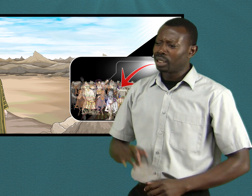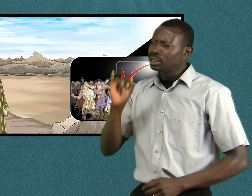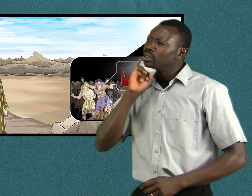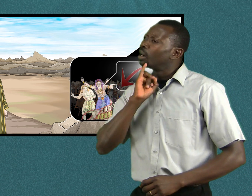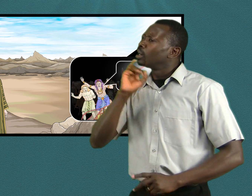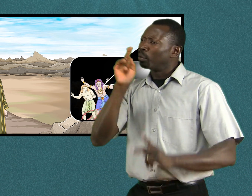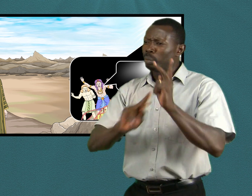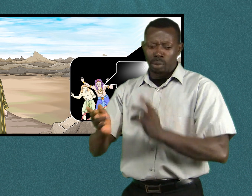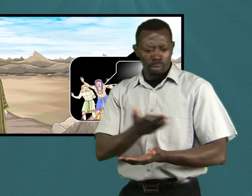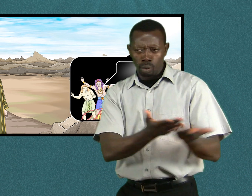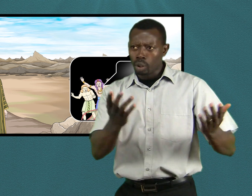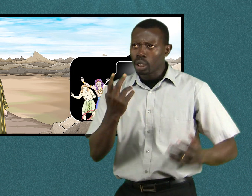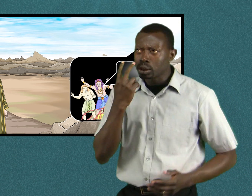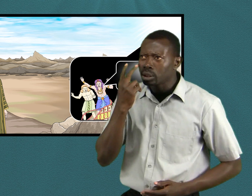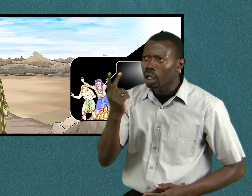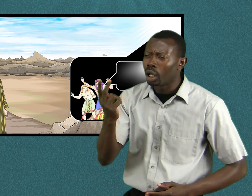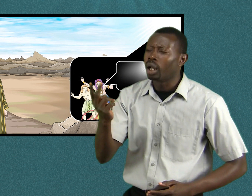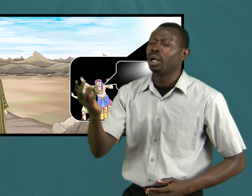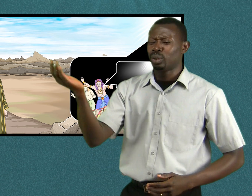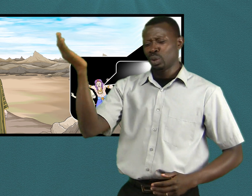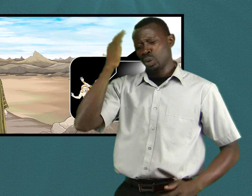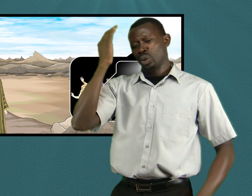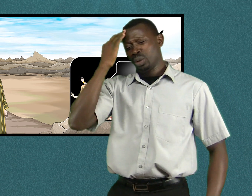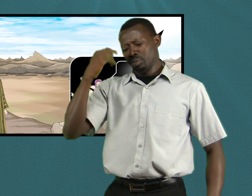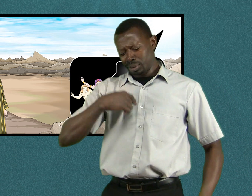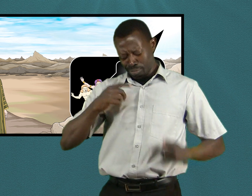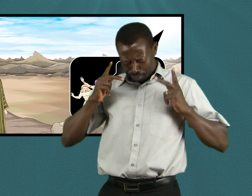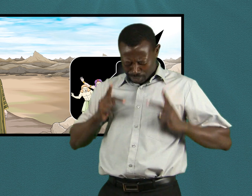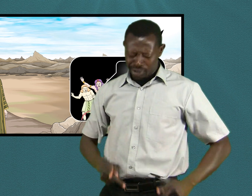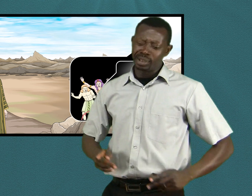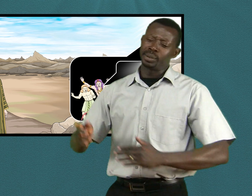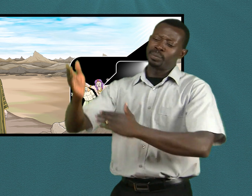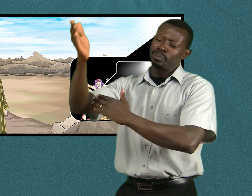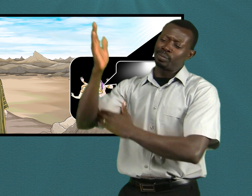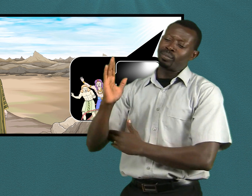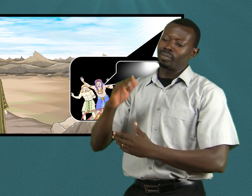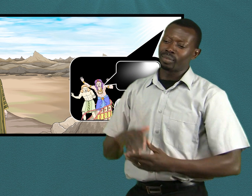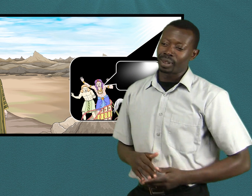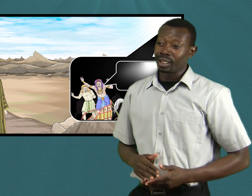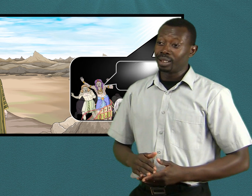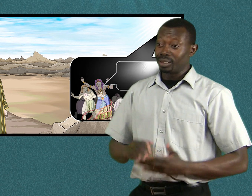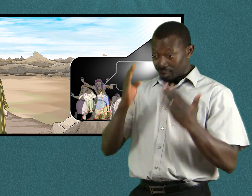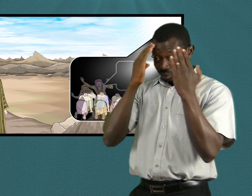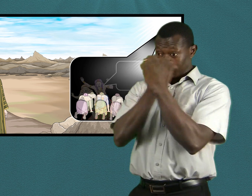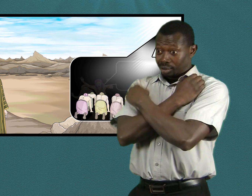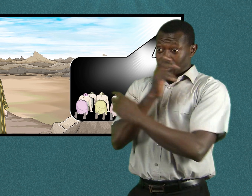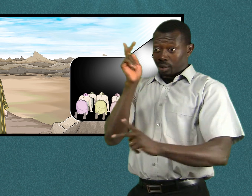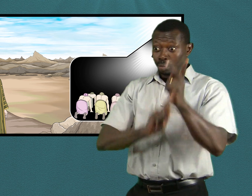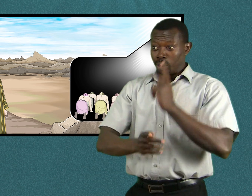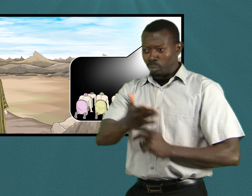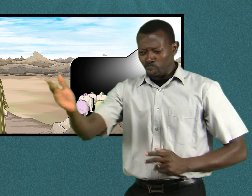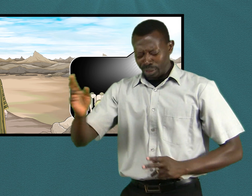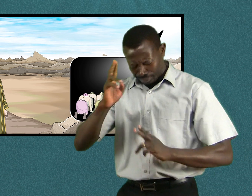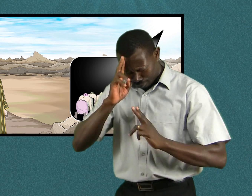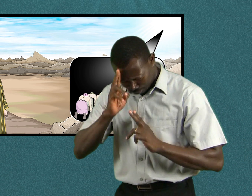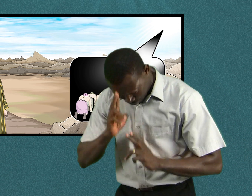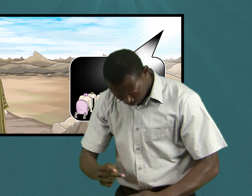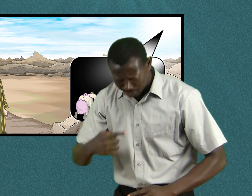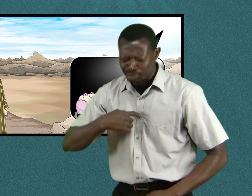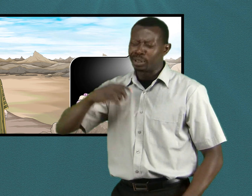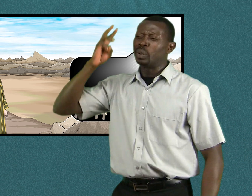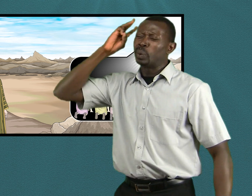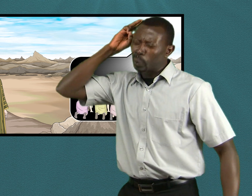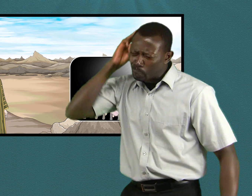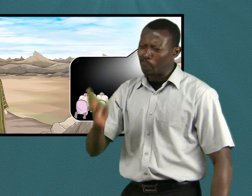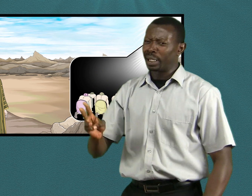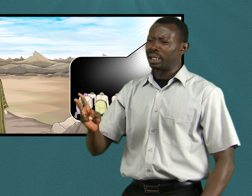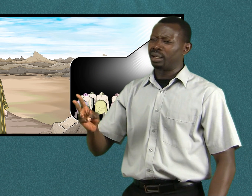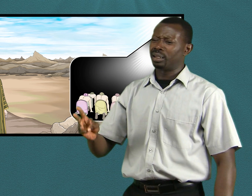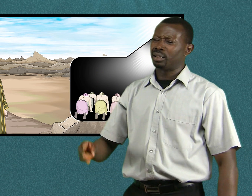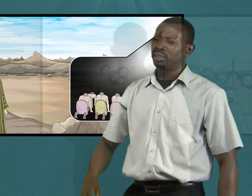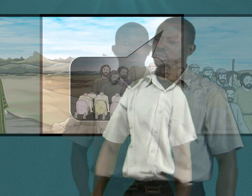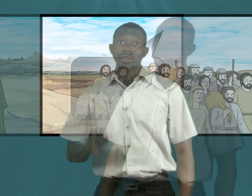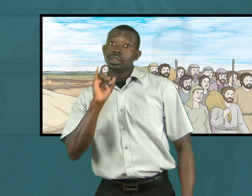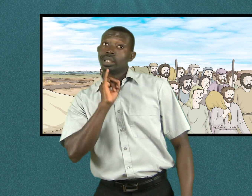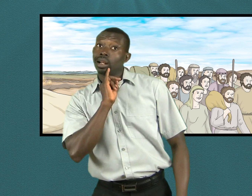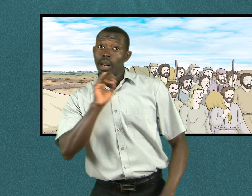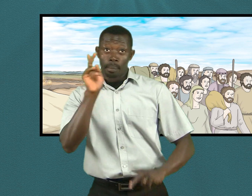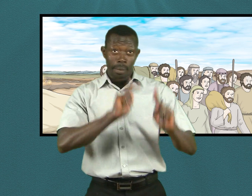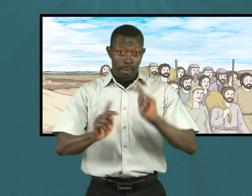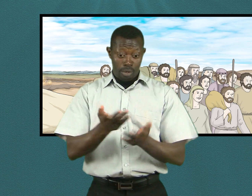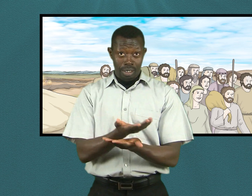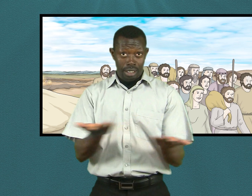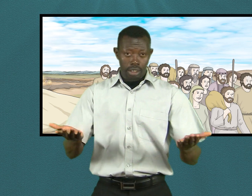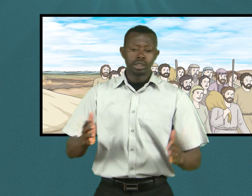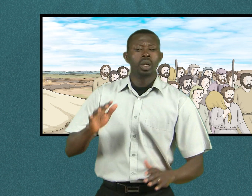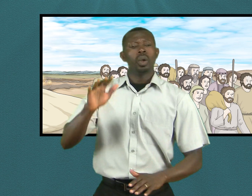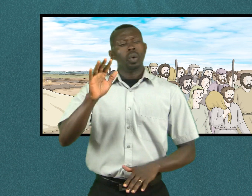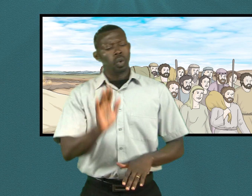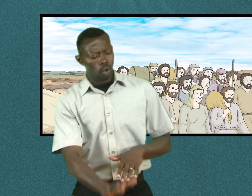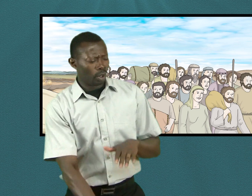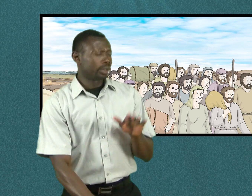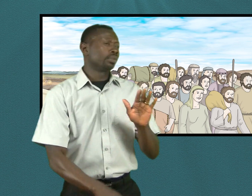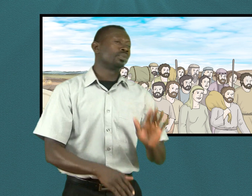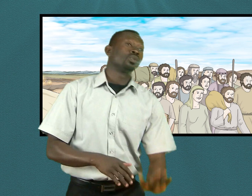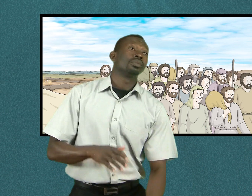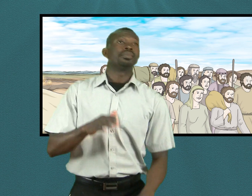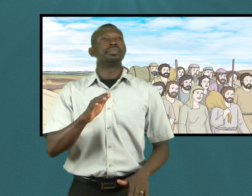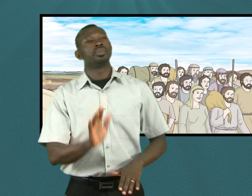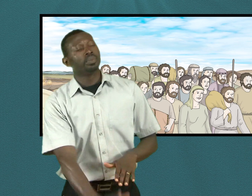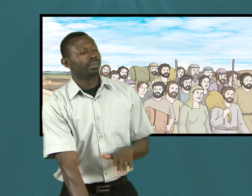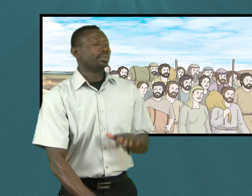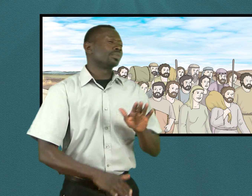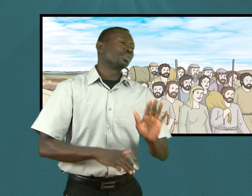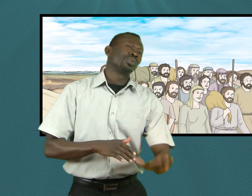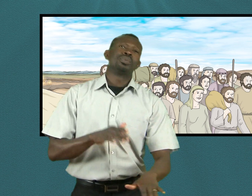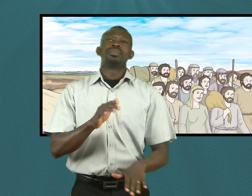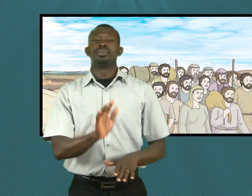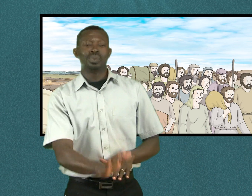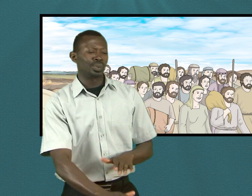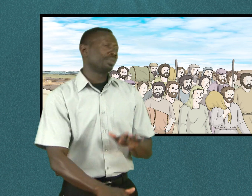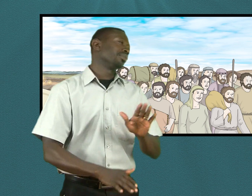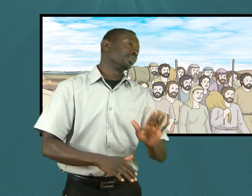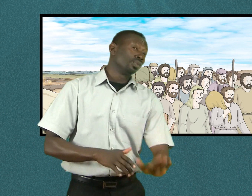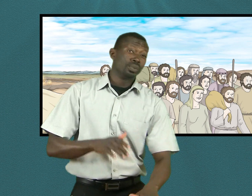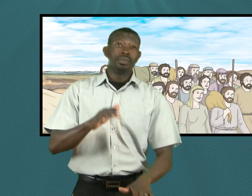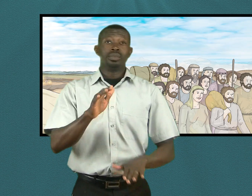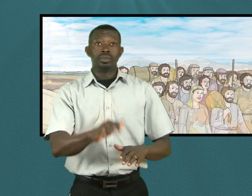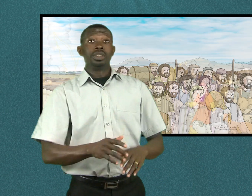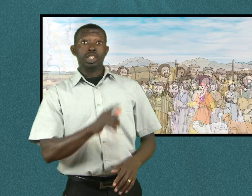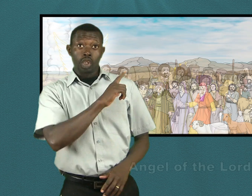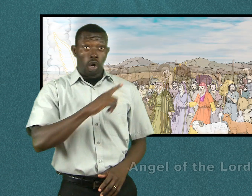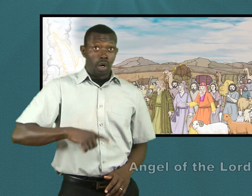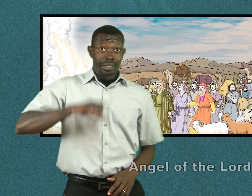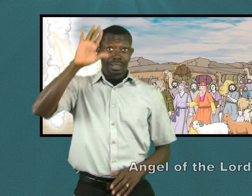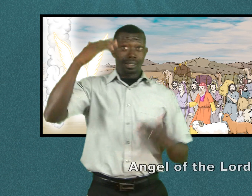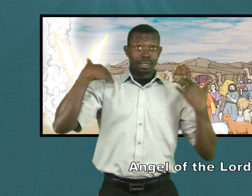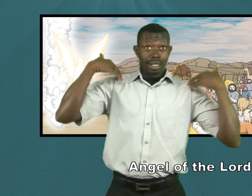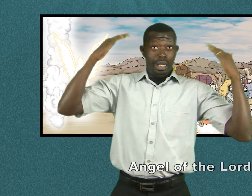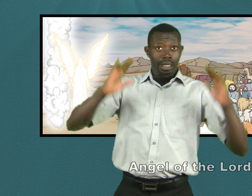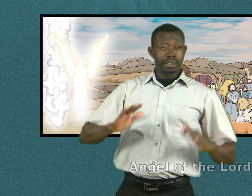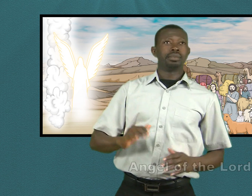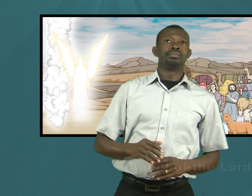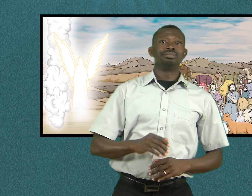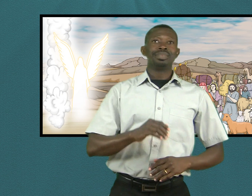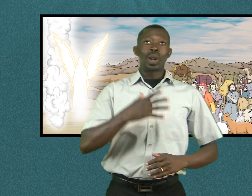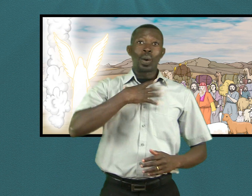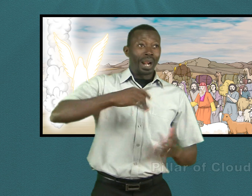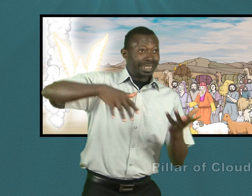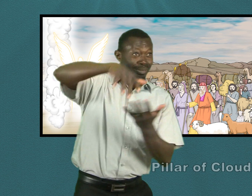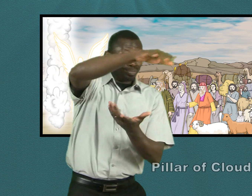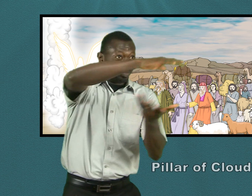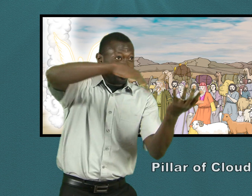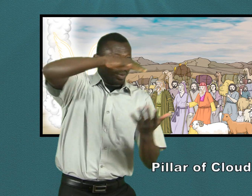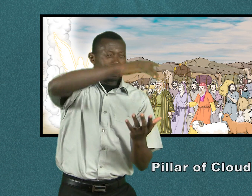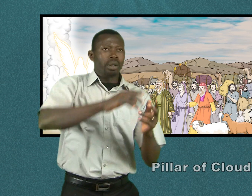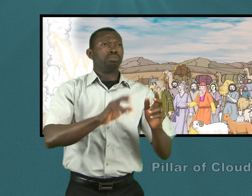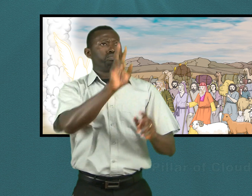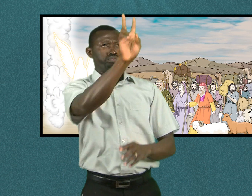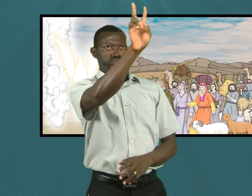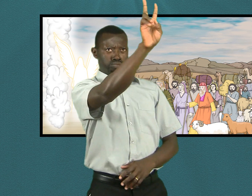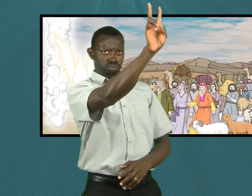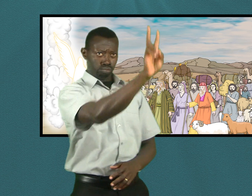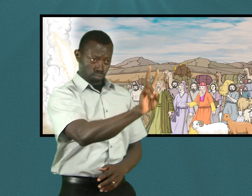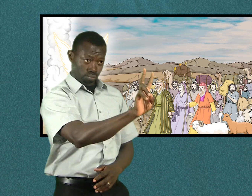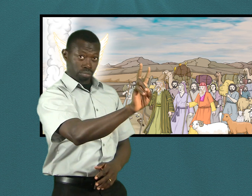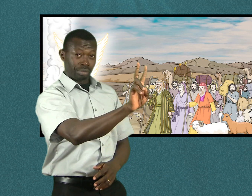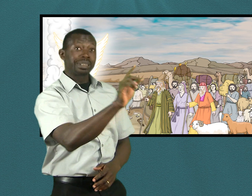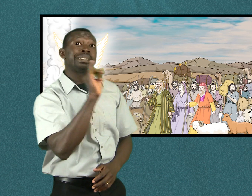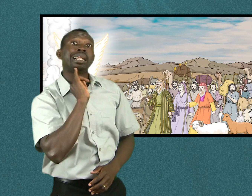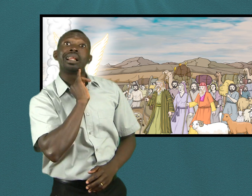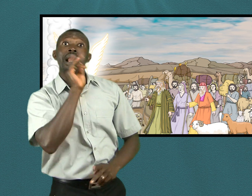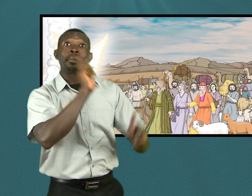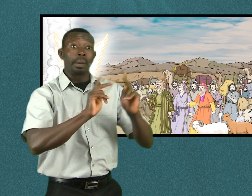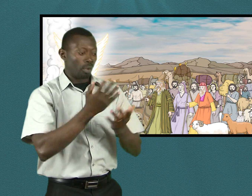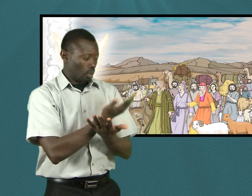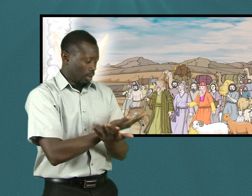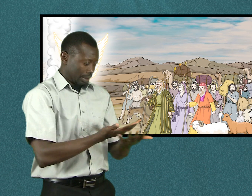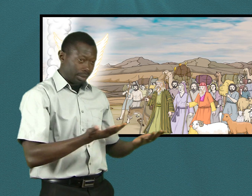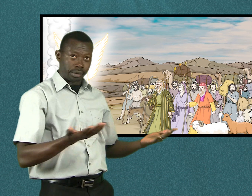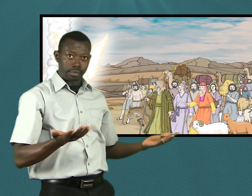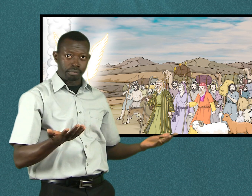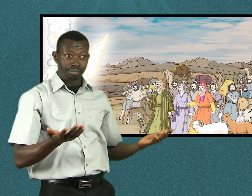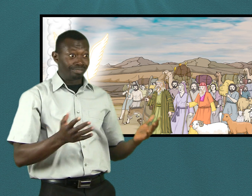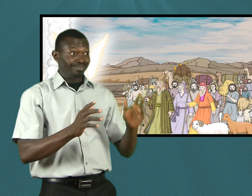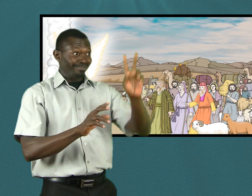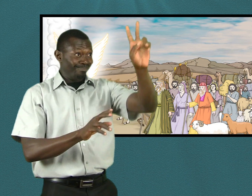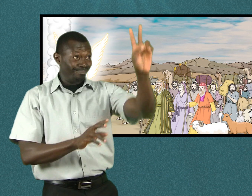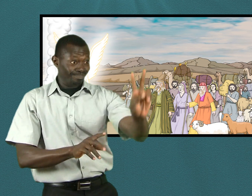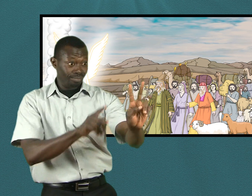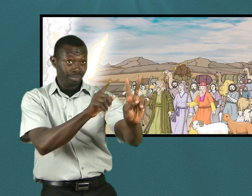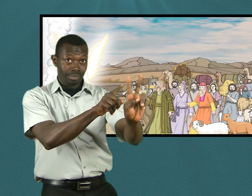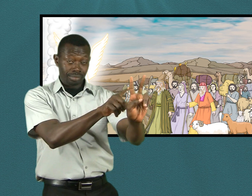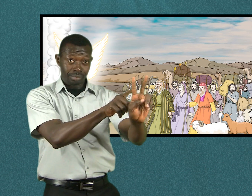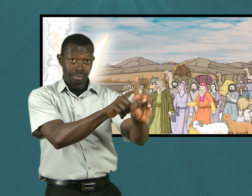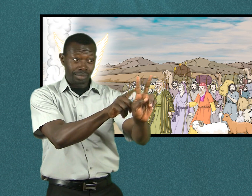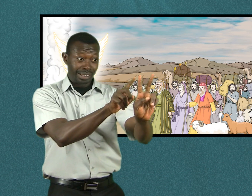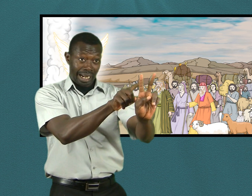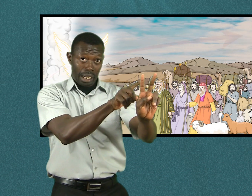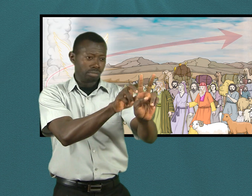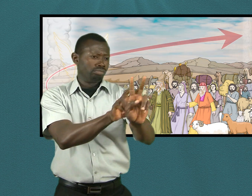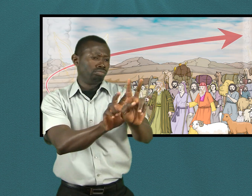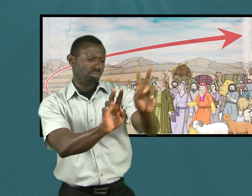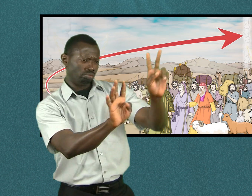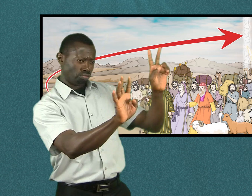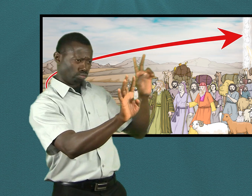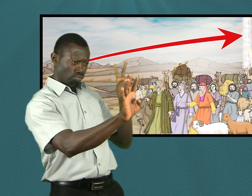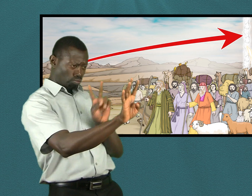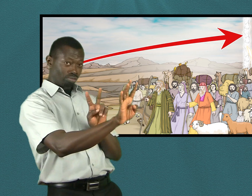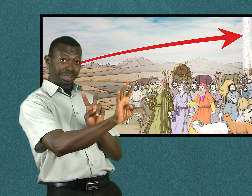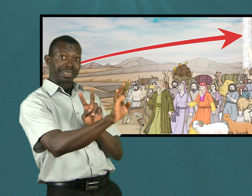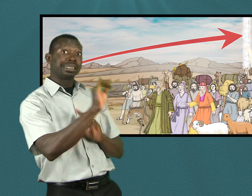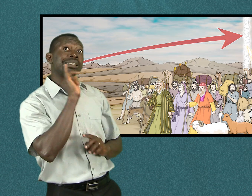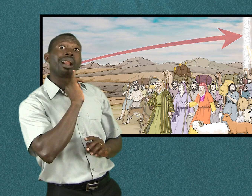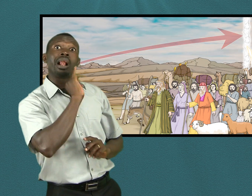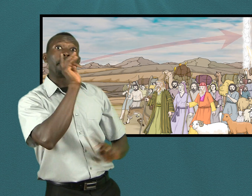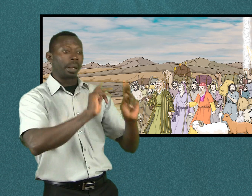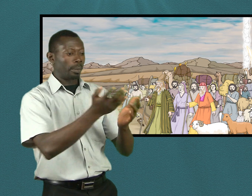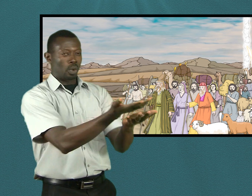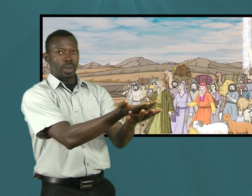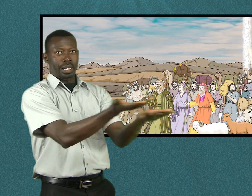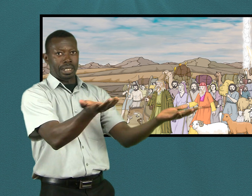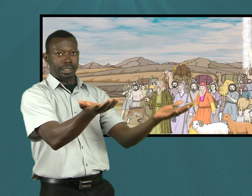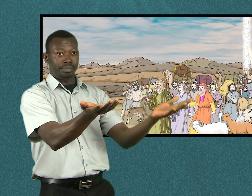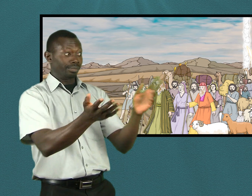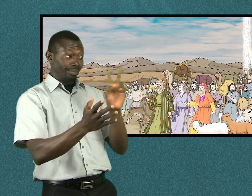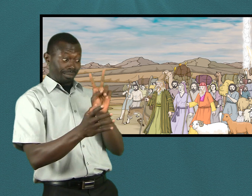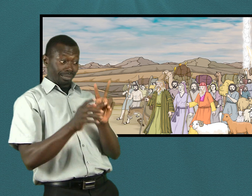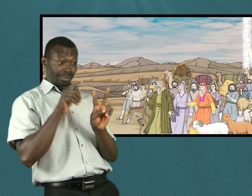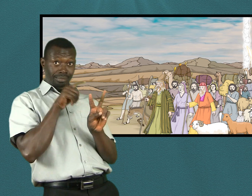The Egyptians will know that I am the LORD when I am honored through Pharaoh, his chariots, and his horsemen.” And the angel of God, who had gone before the camp of Israel, withdrew and went behind them.